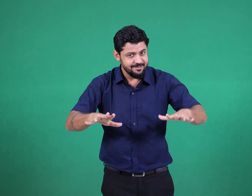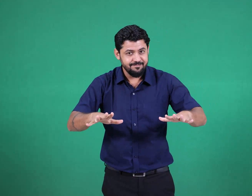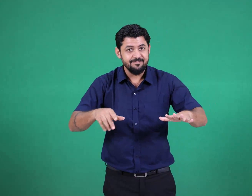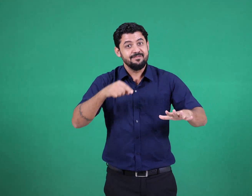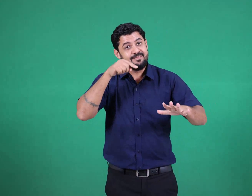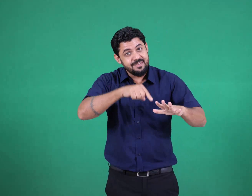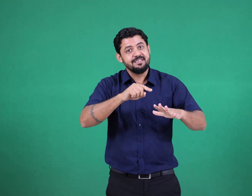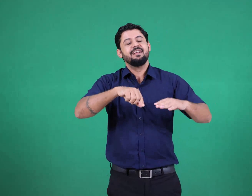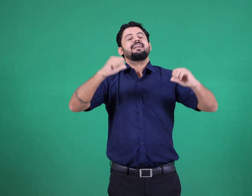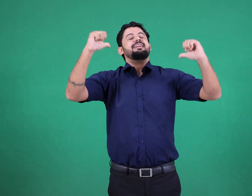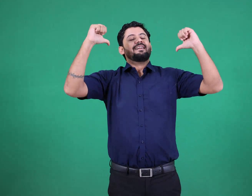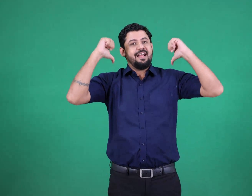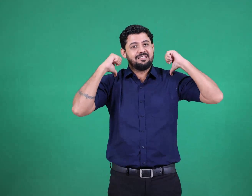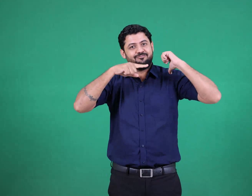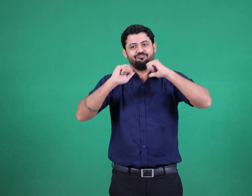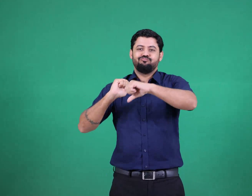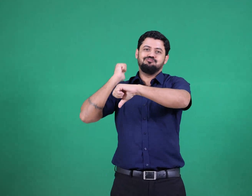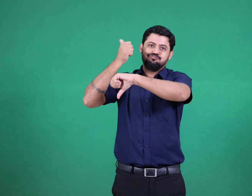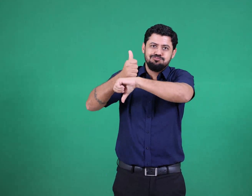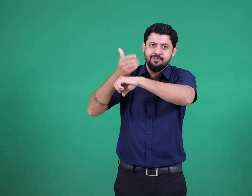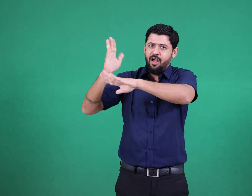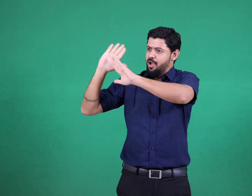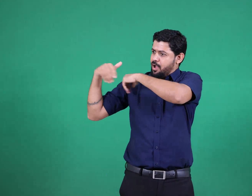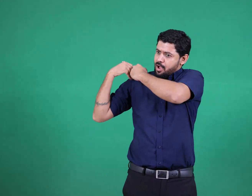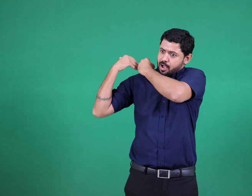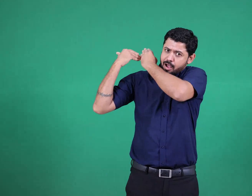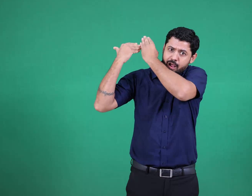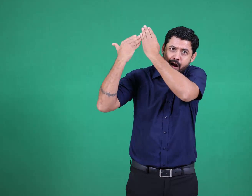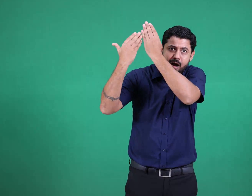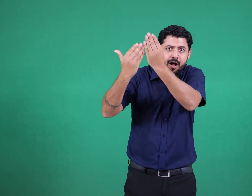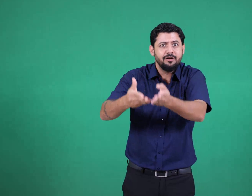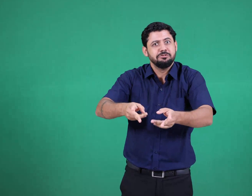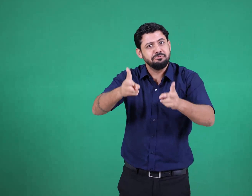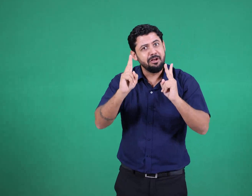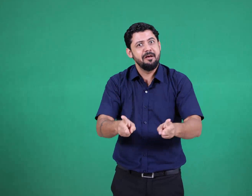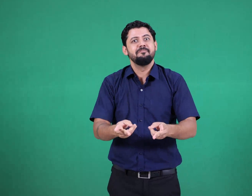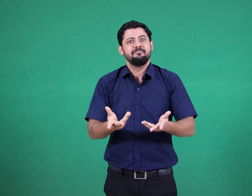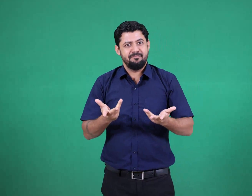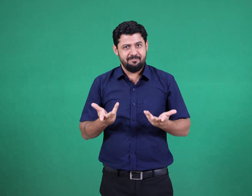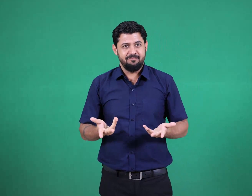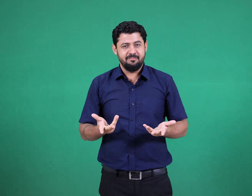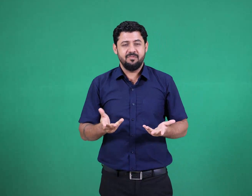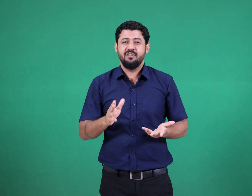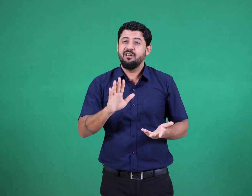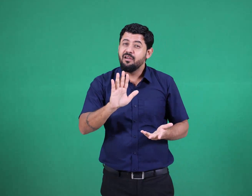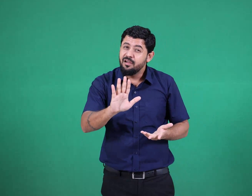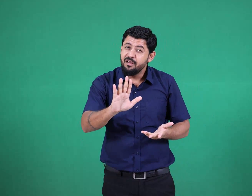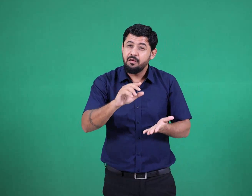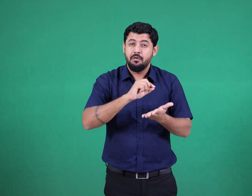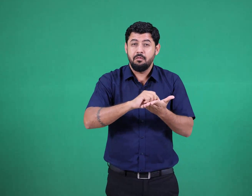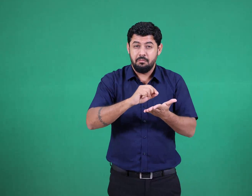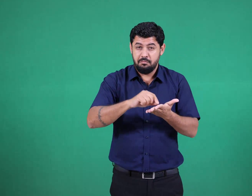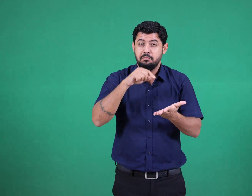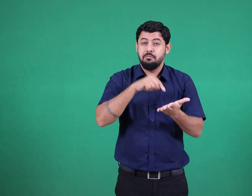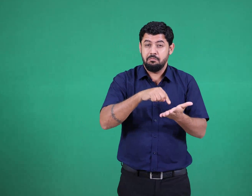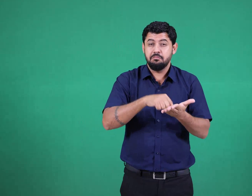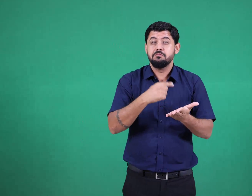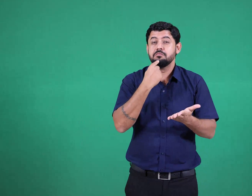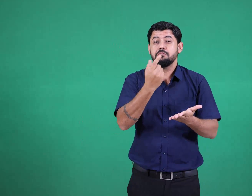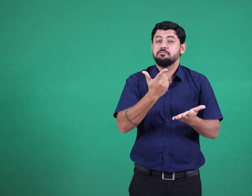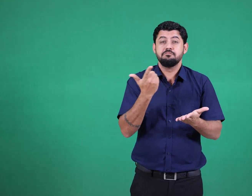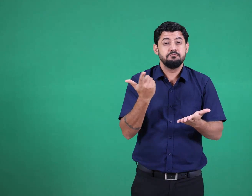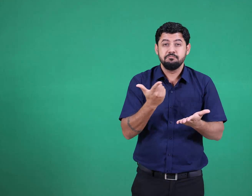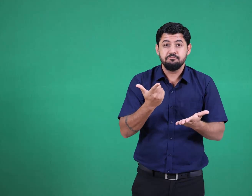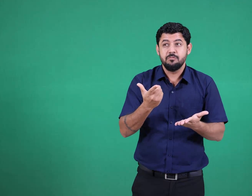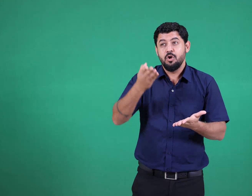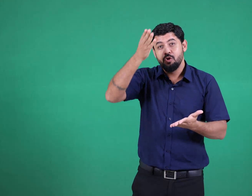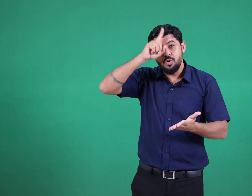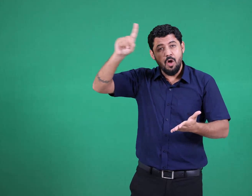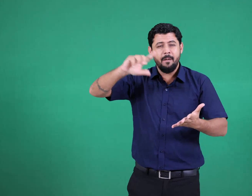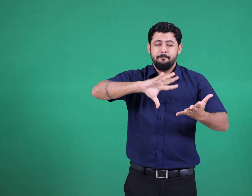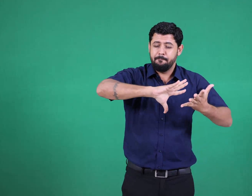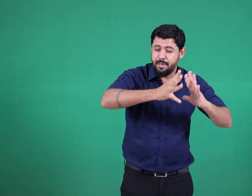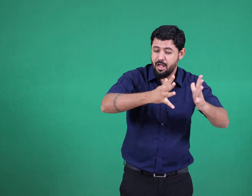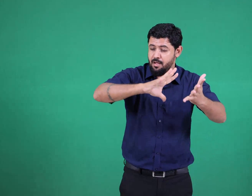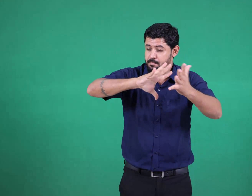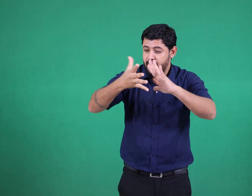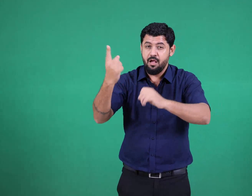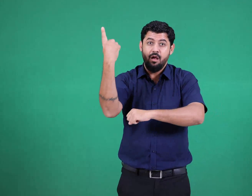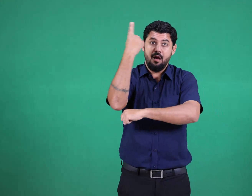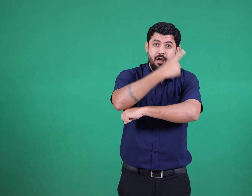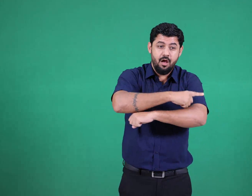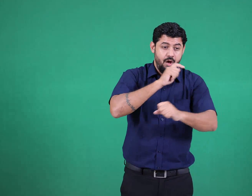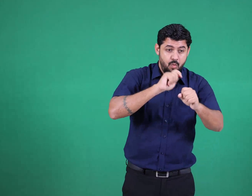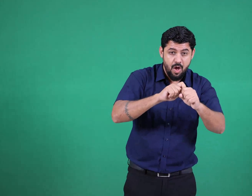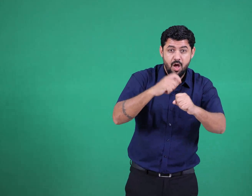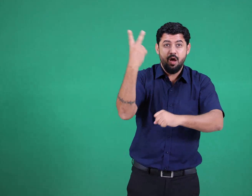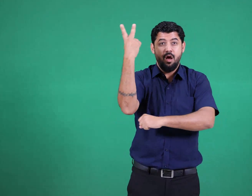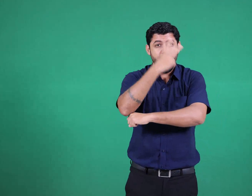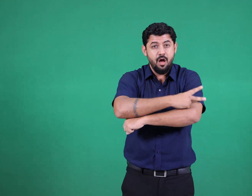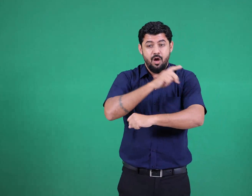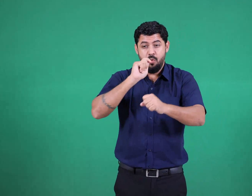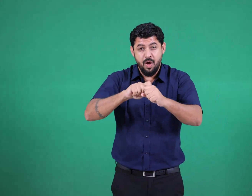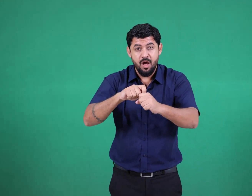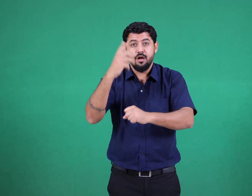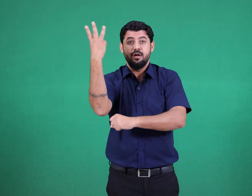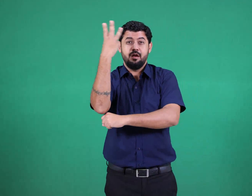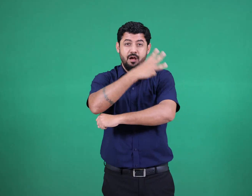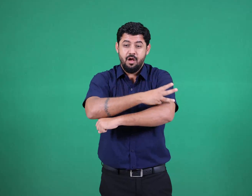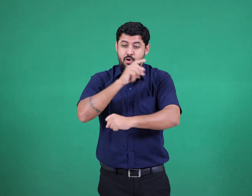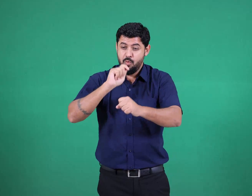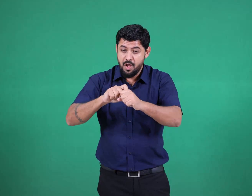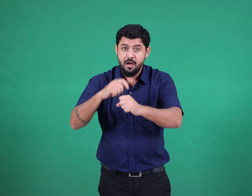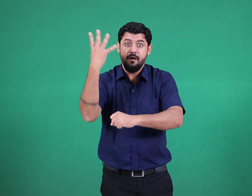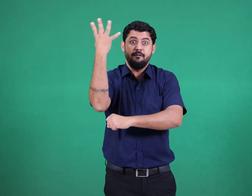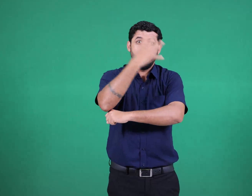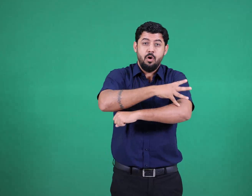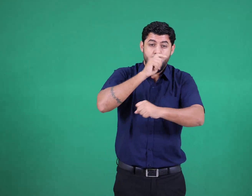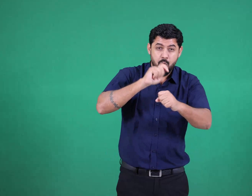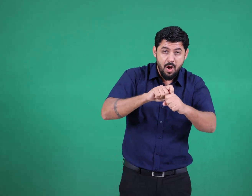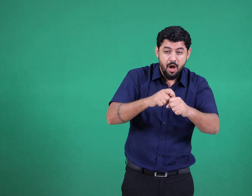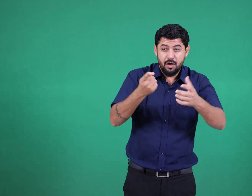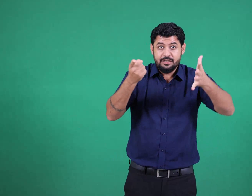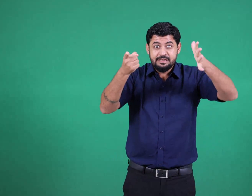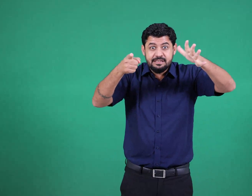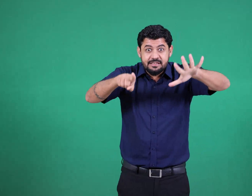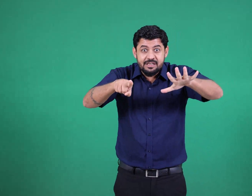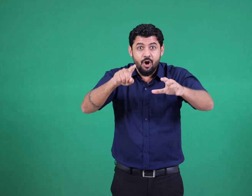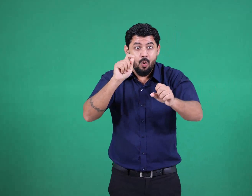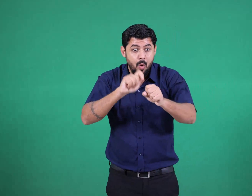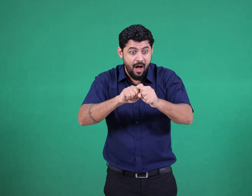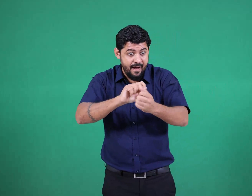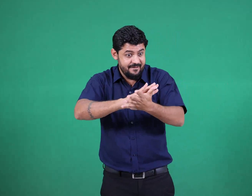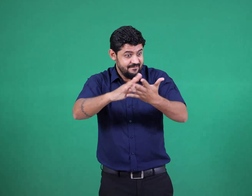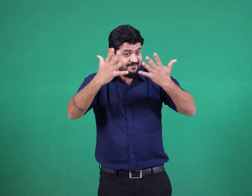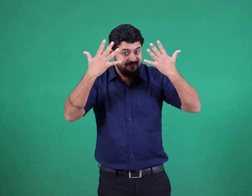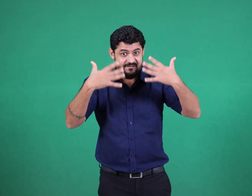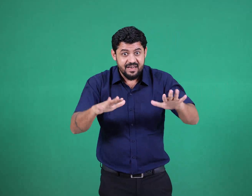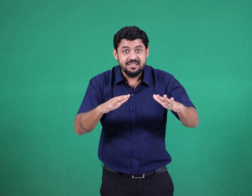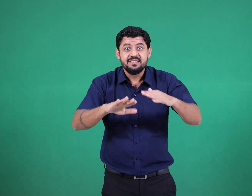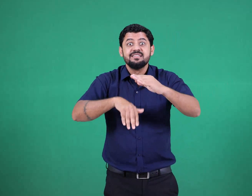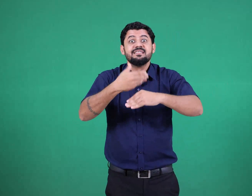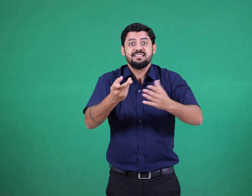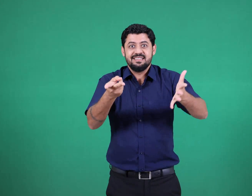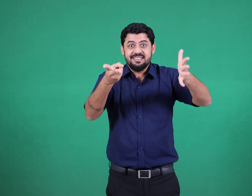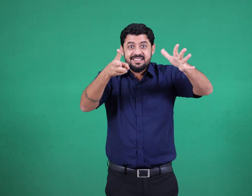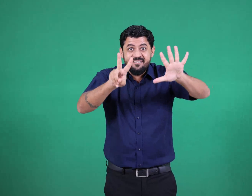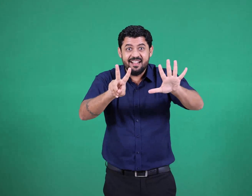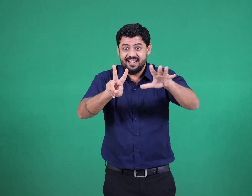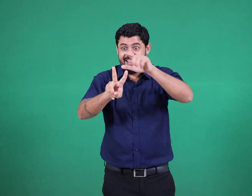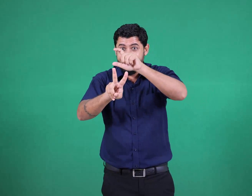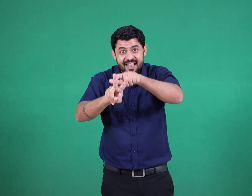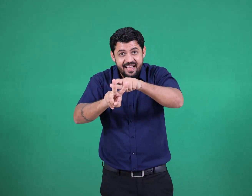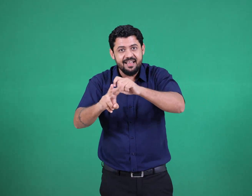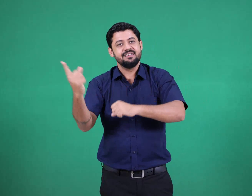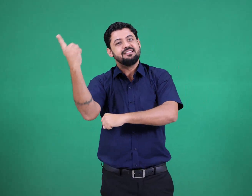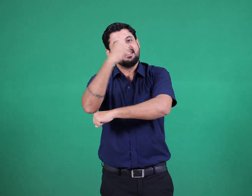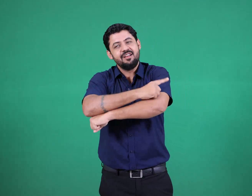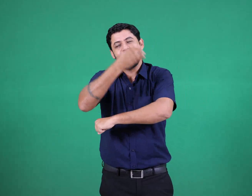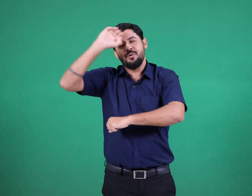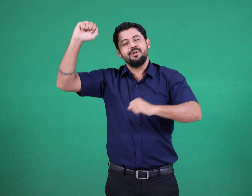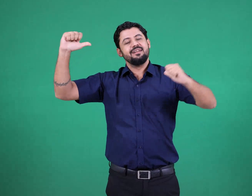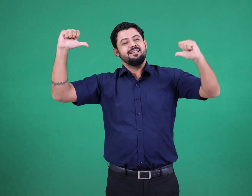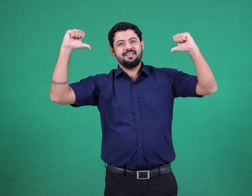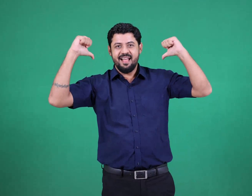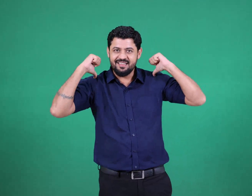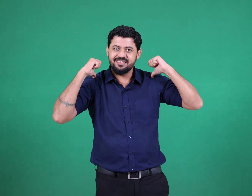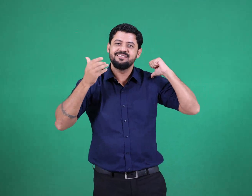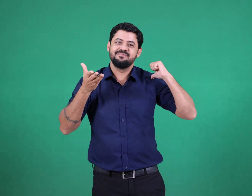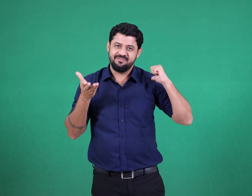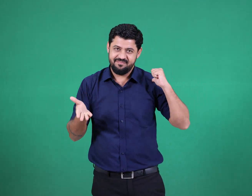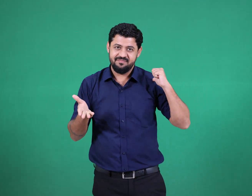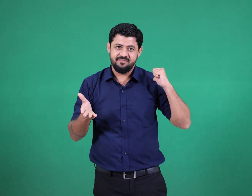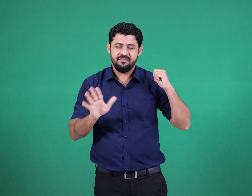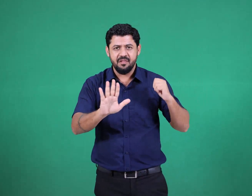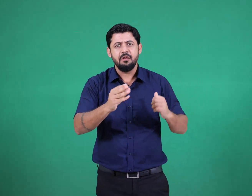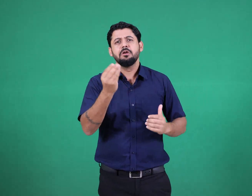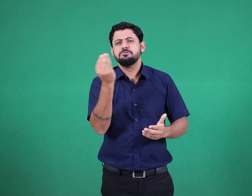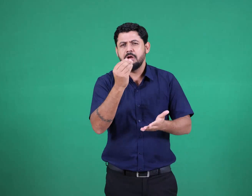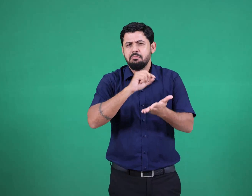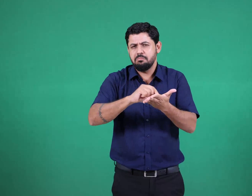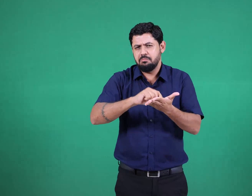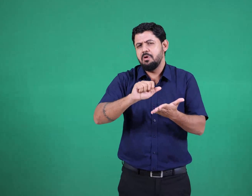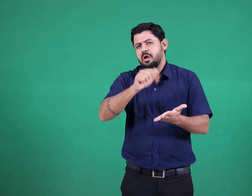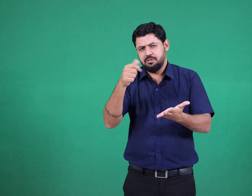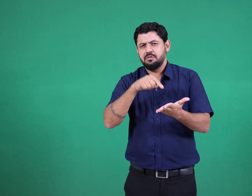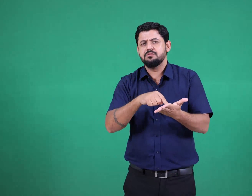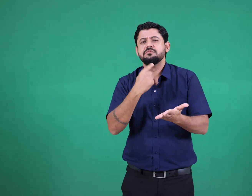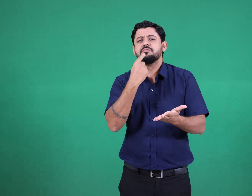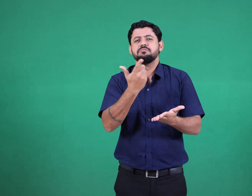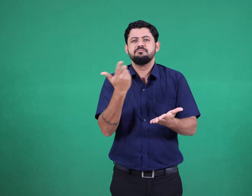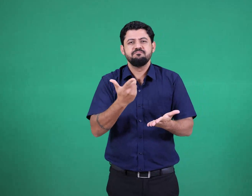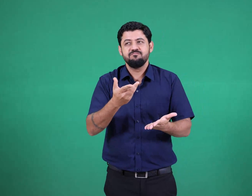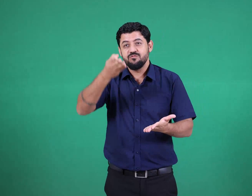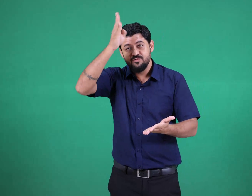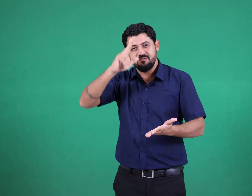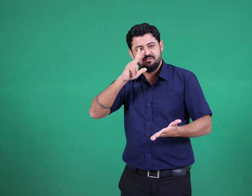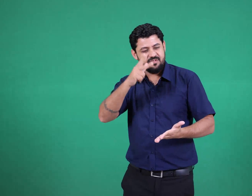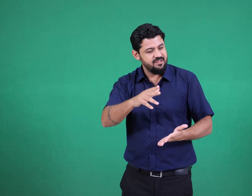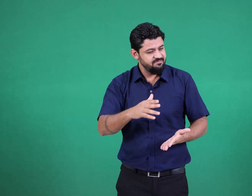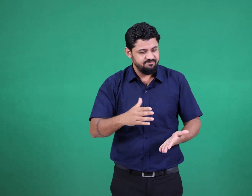For somewhere He has spoken about the seventh day in this manner: "And on the seventh day God rested from all His works."